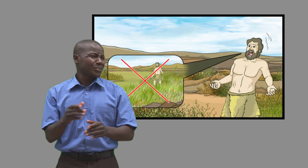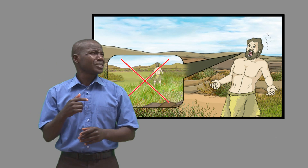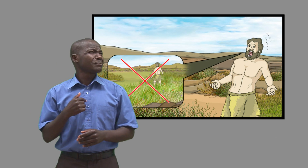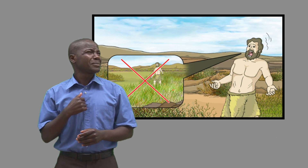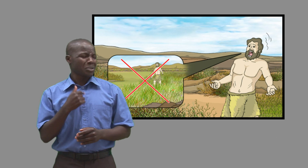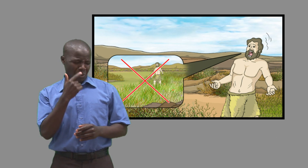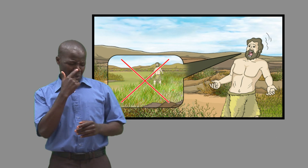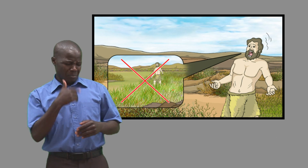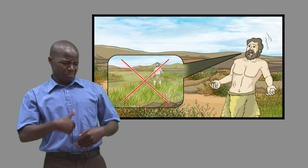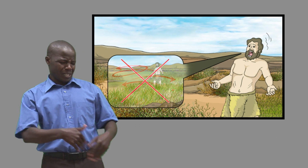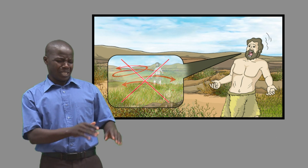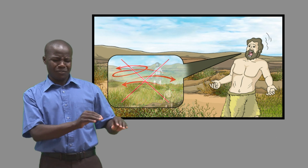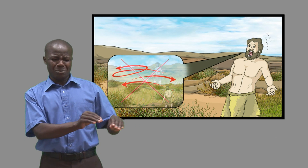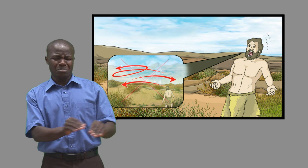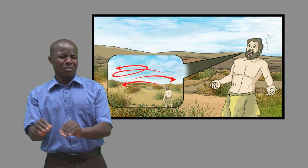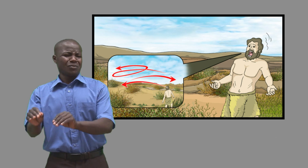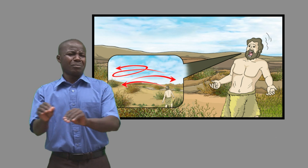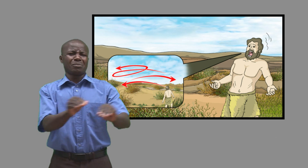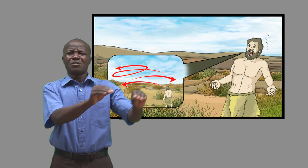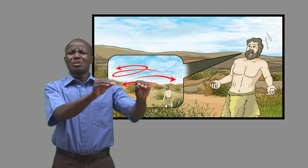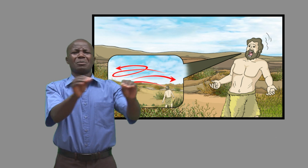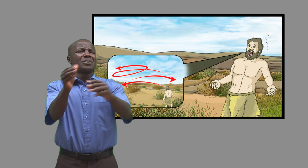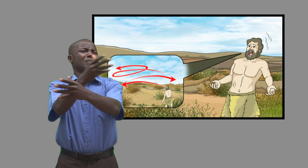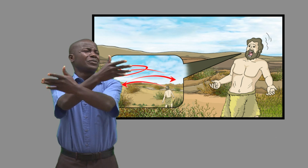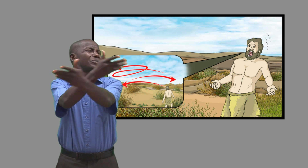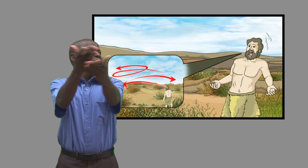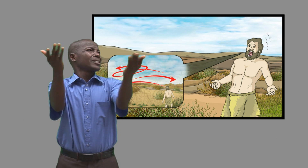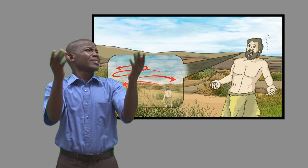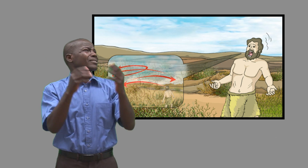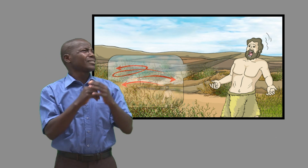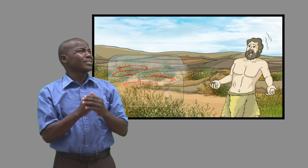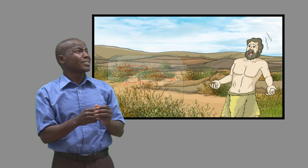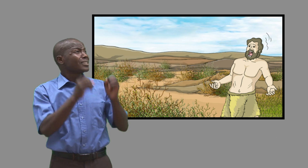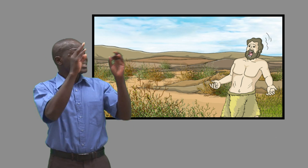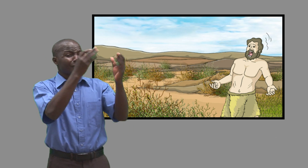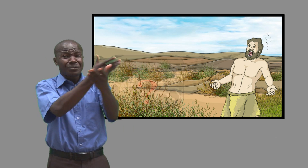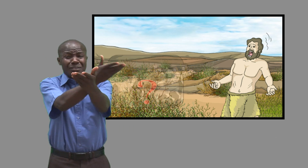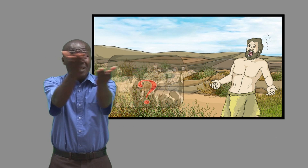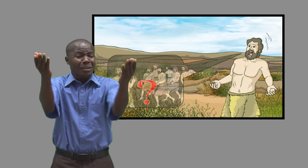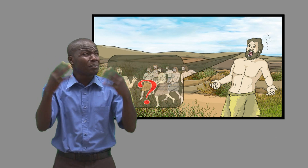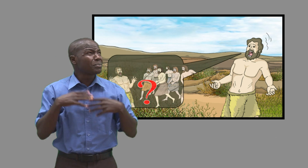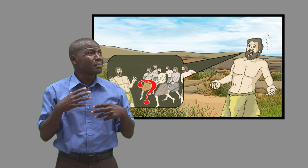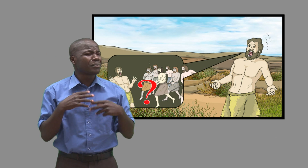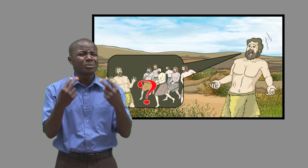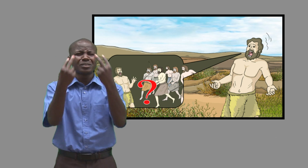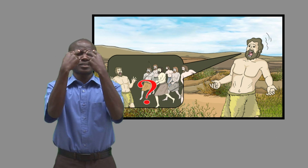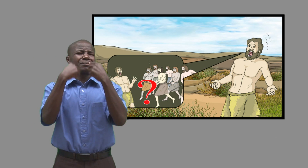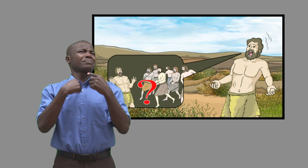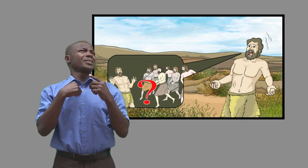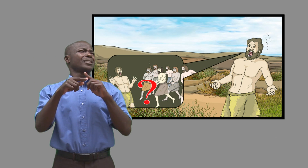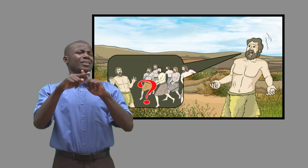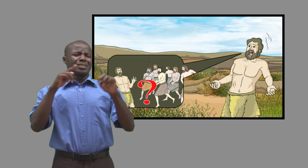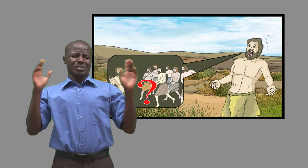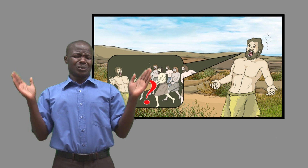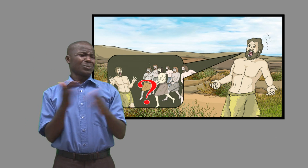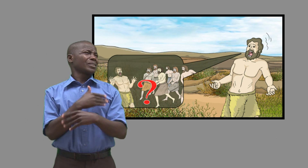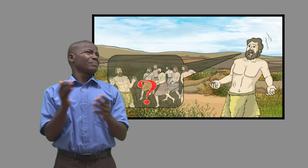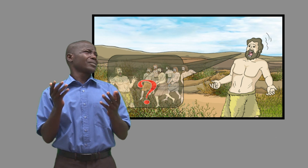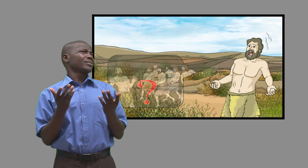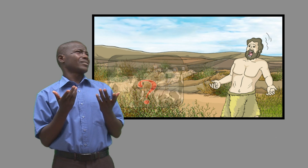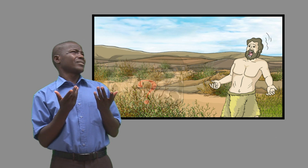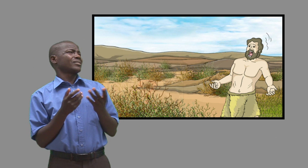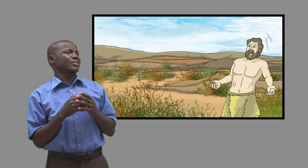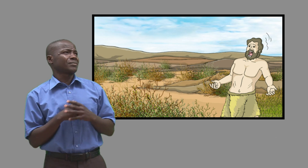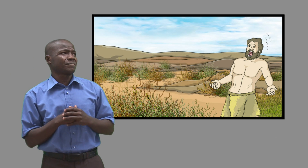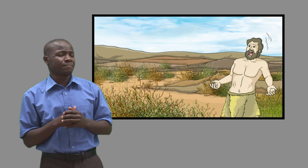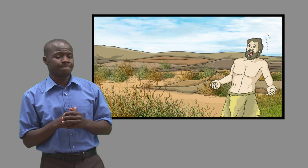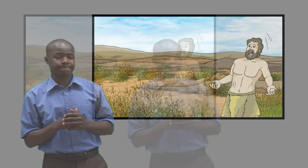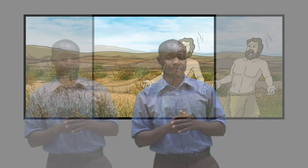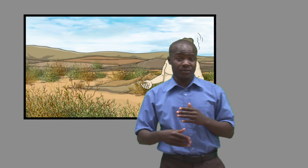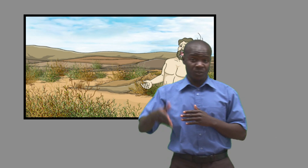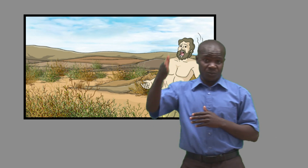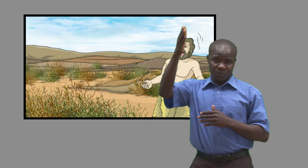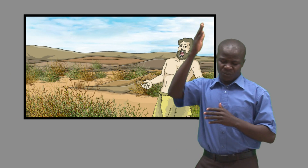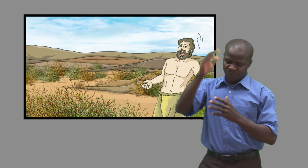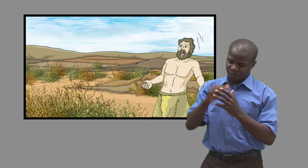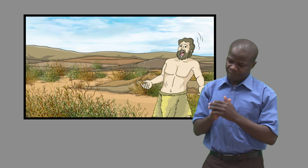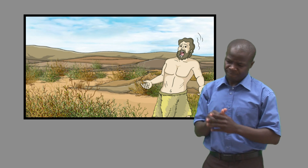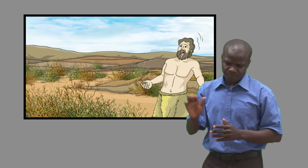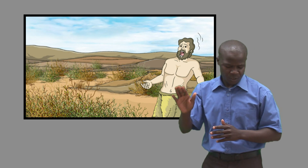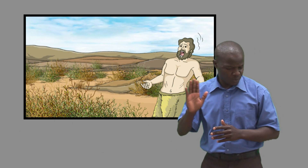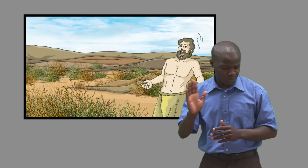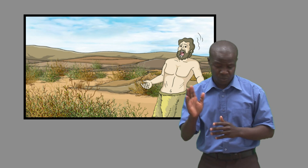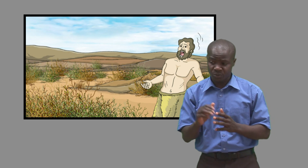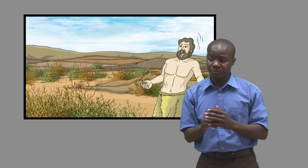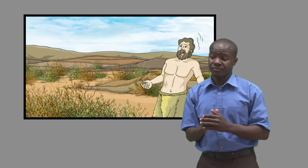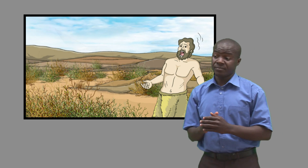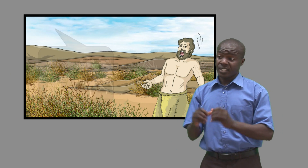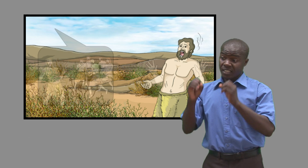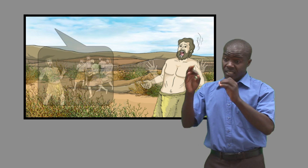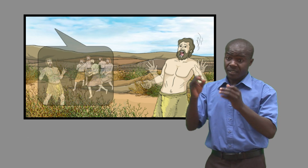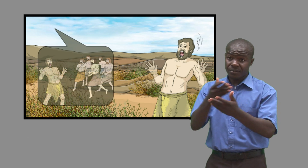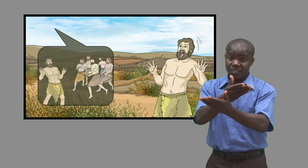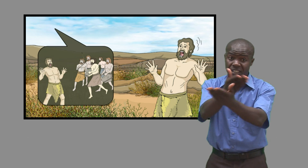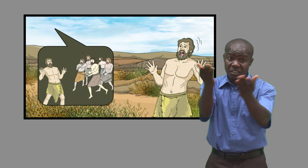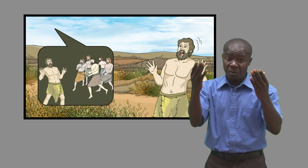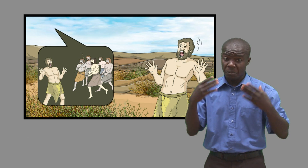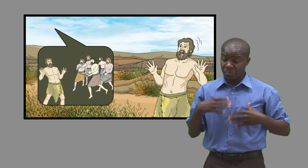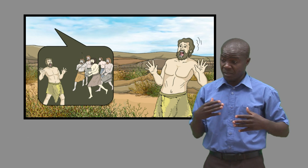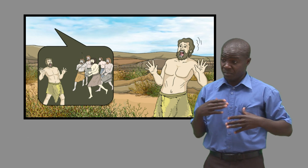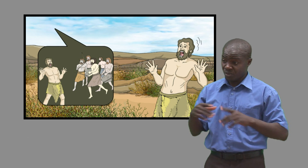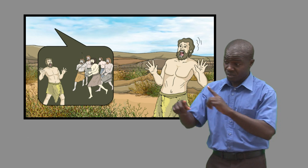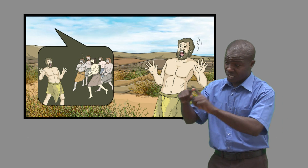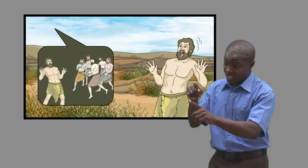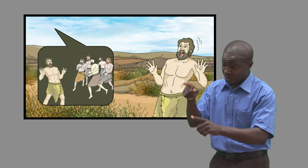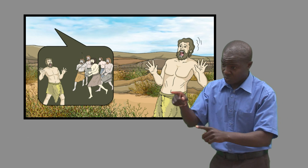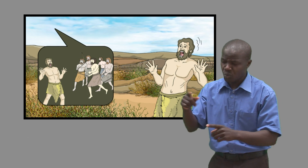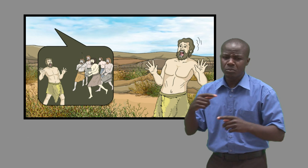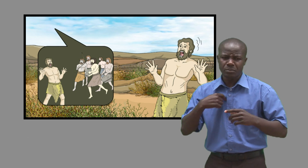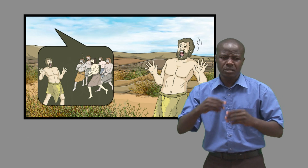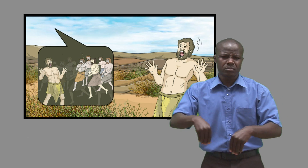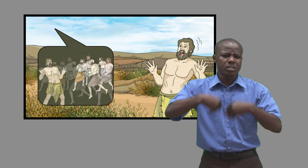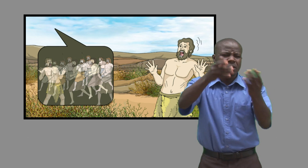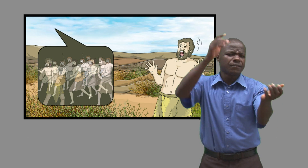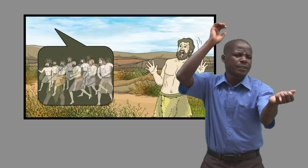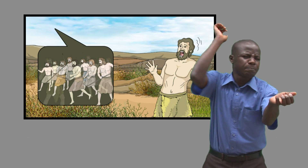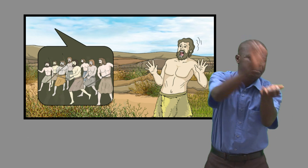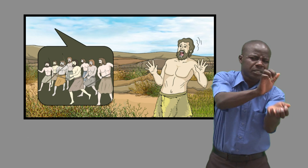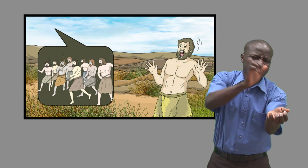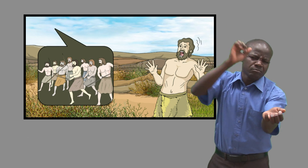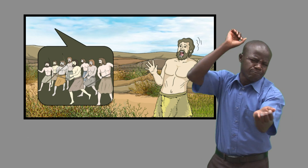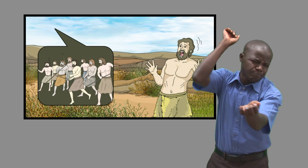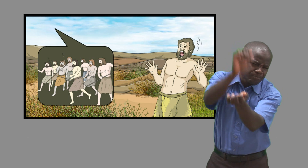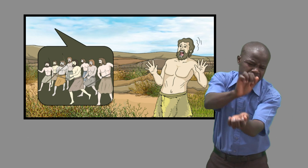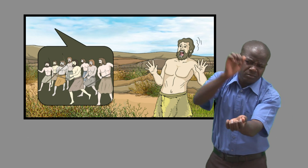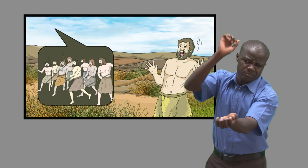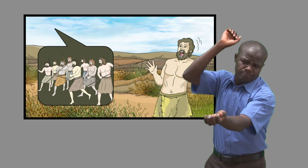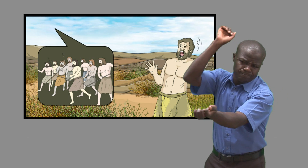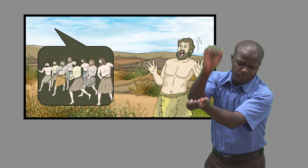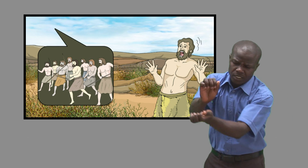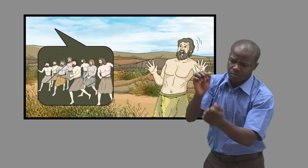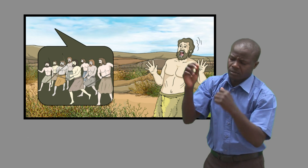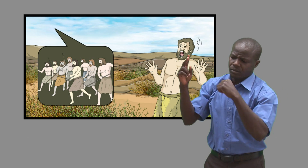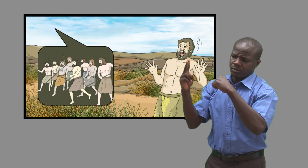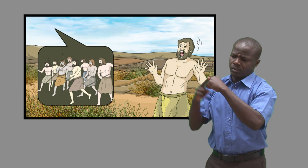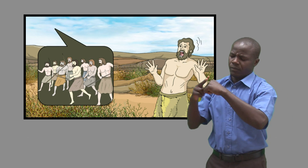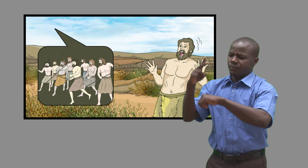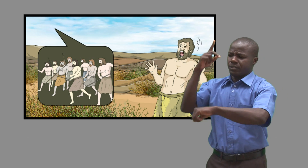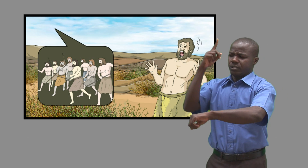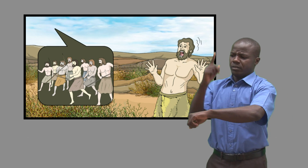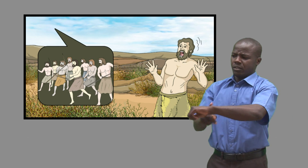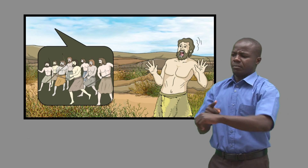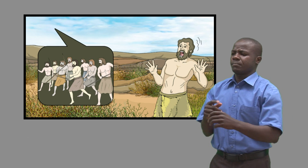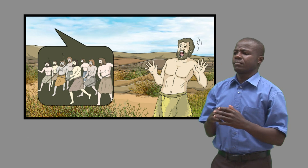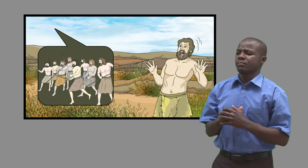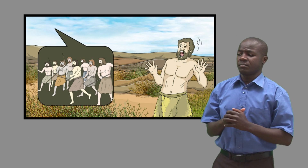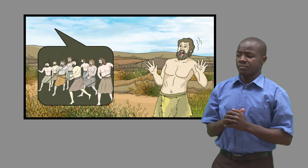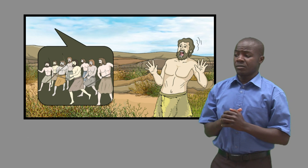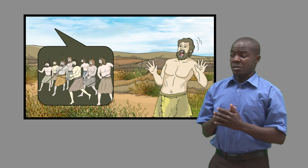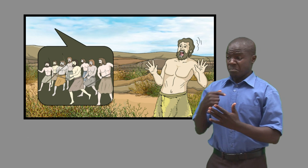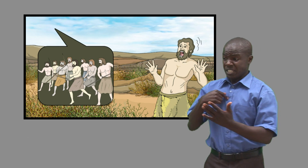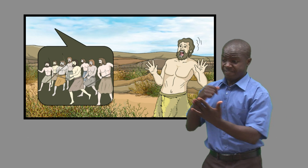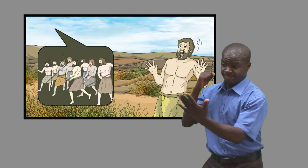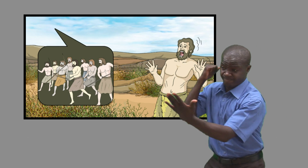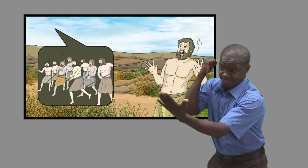I will be a fugitive and a wanderer on the earth, and whoever finds me will kill me.” “Not so!” replied the LORD.